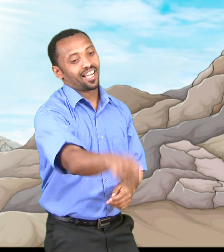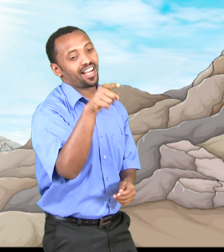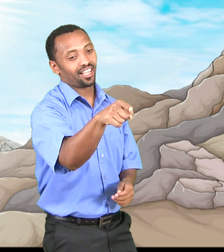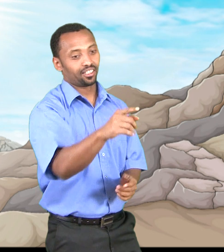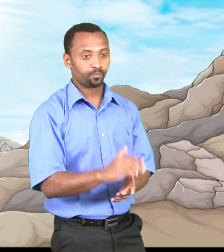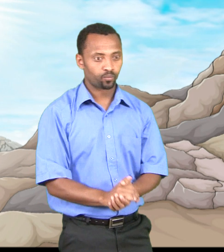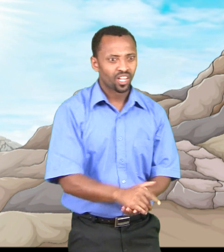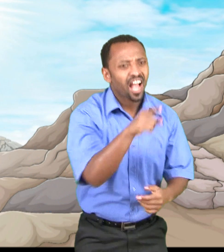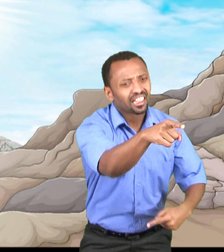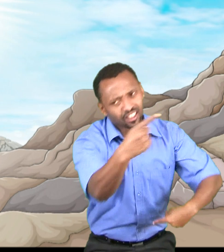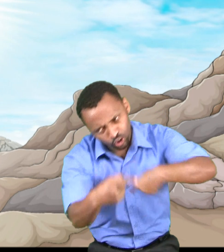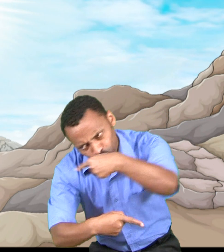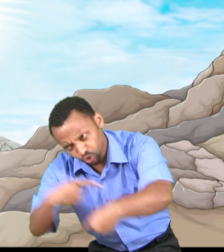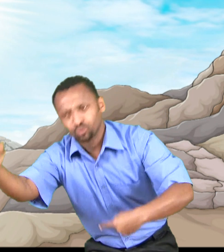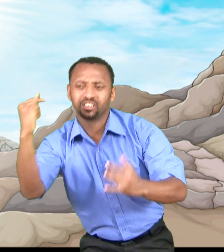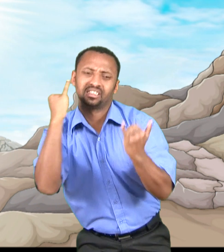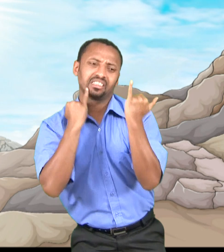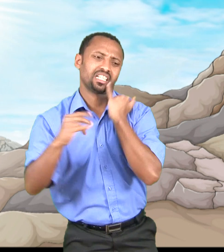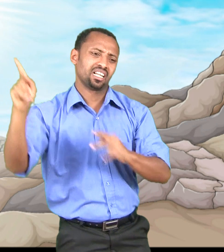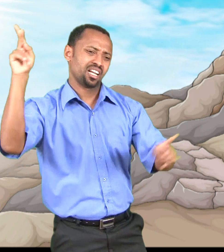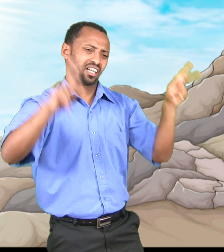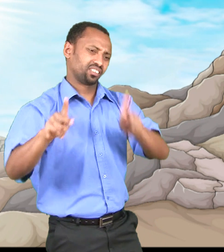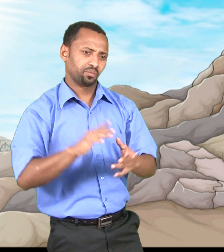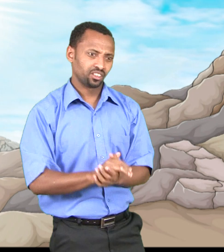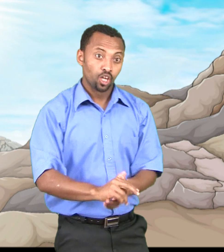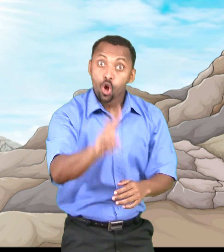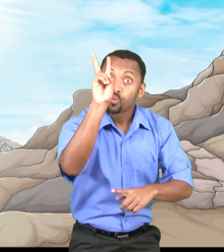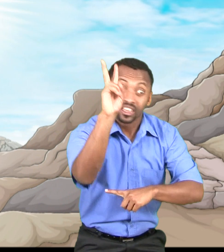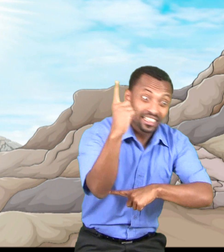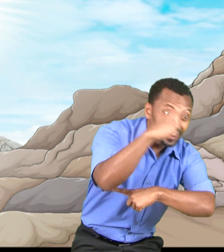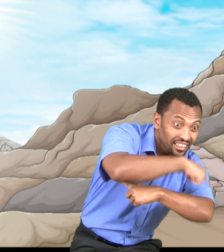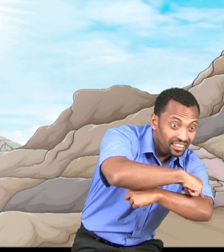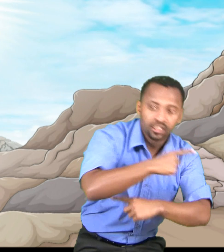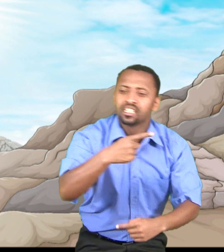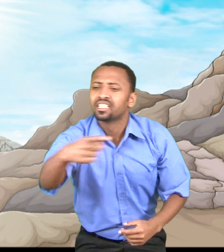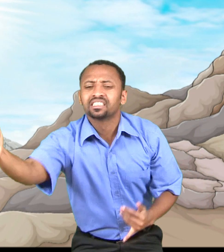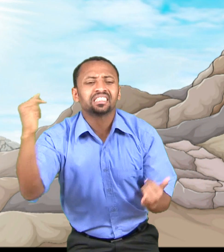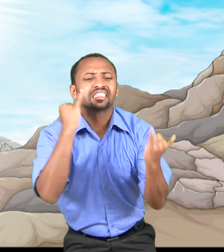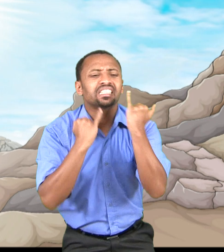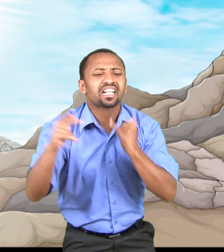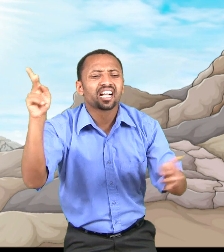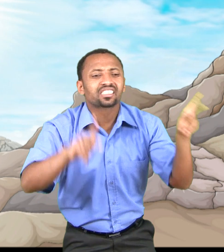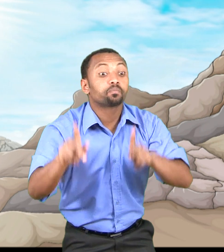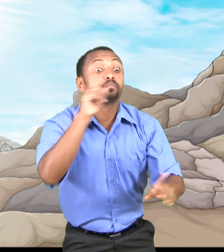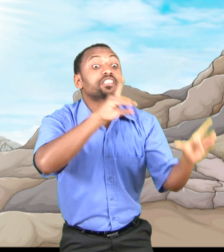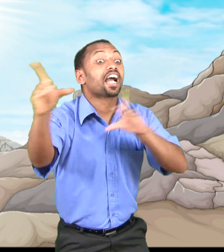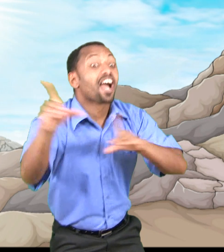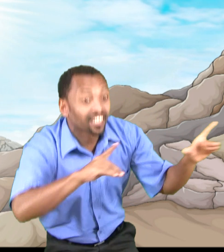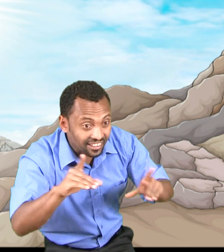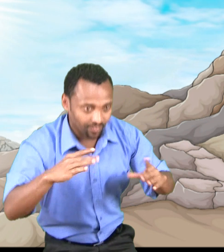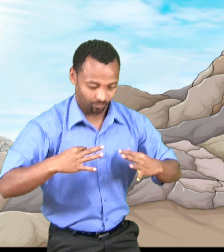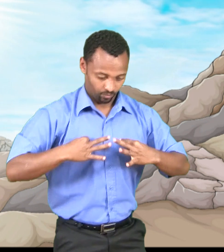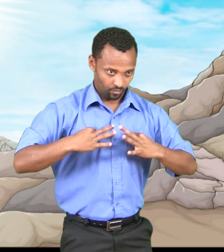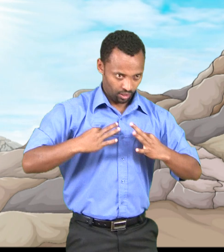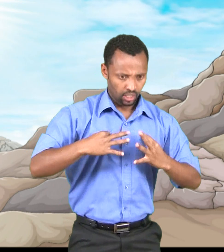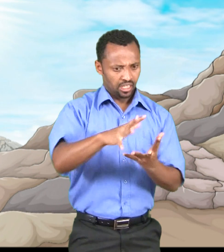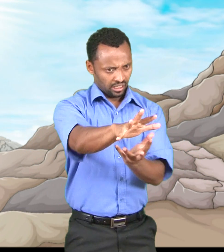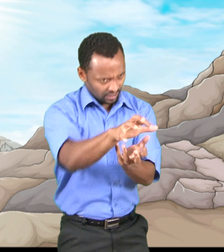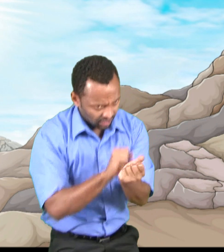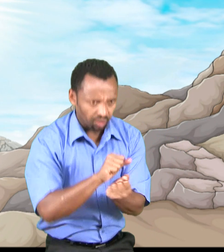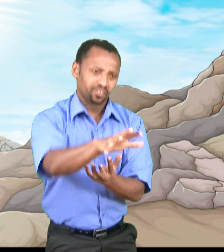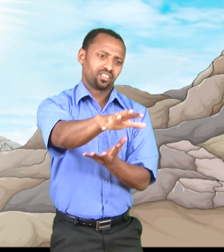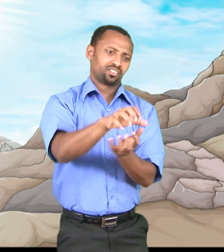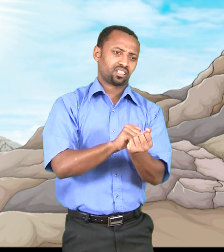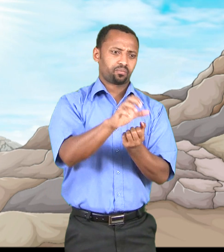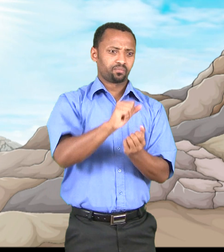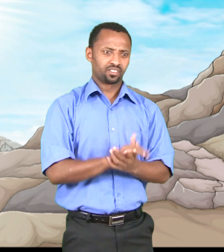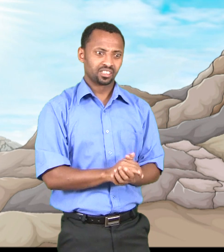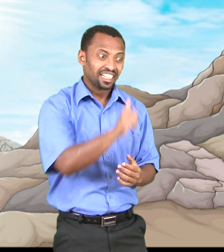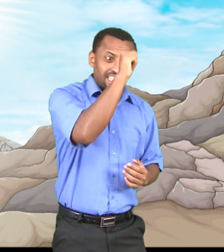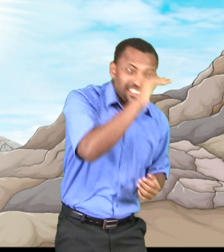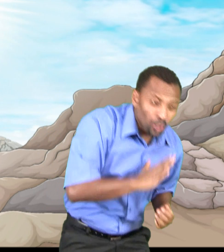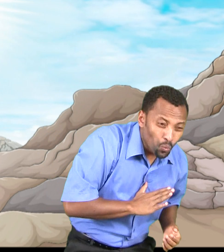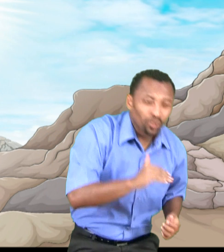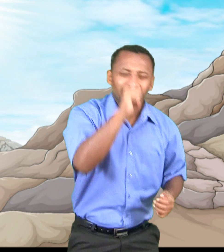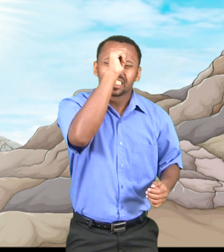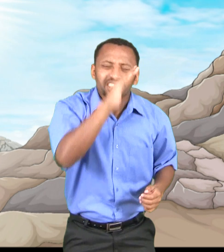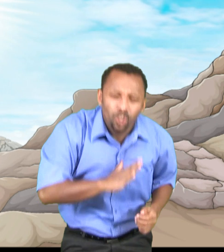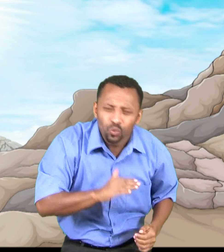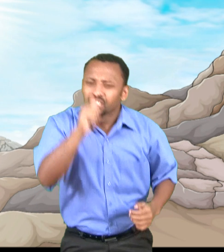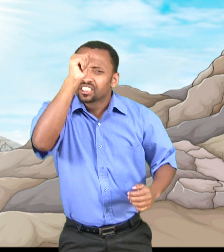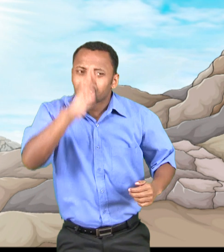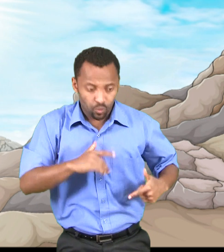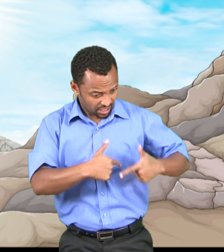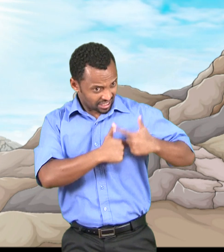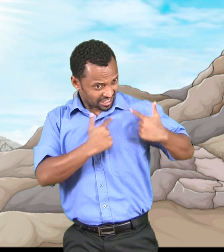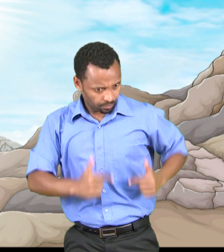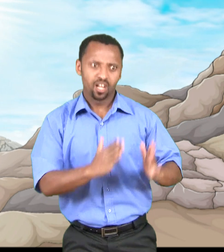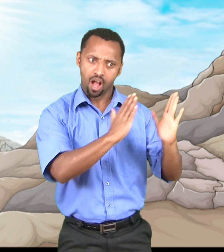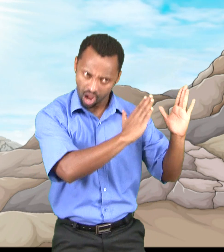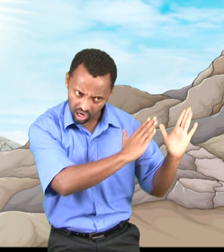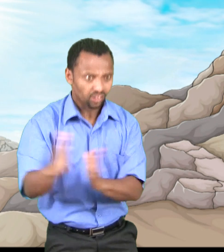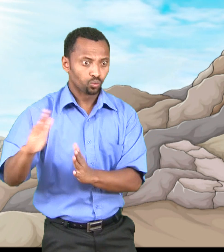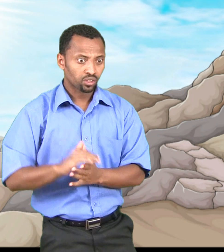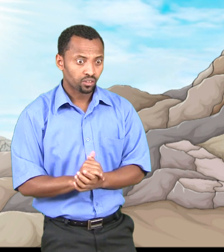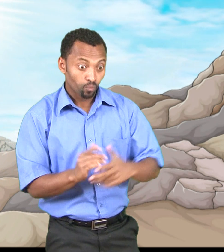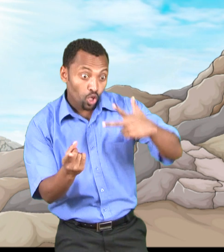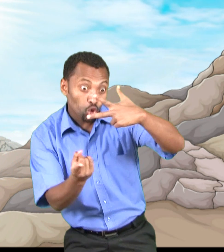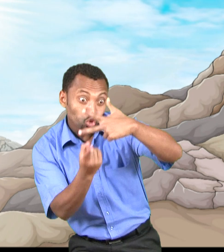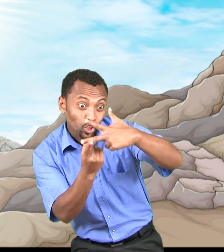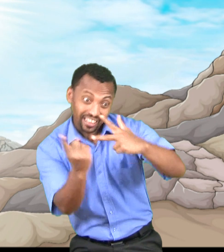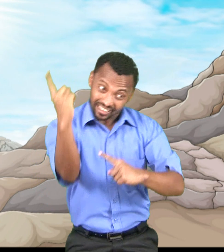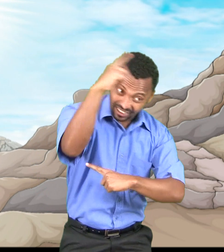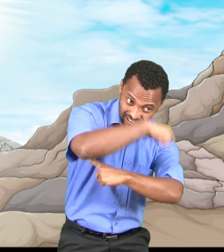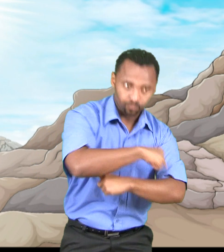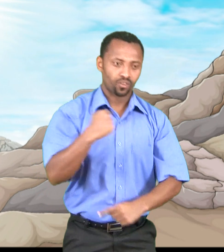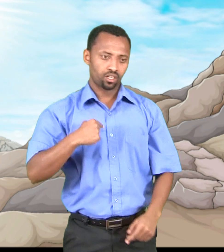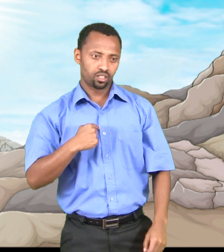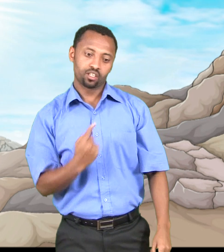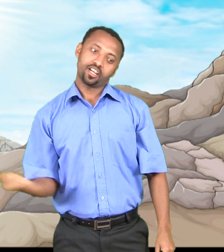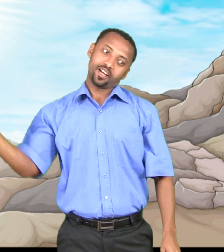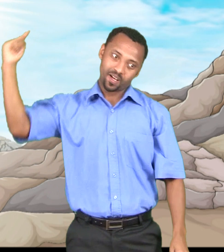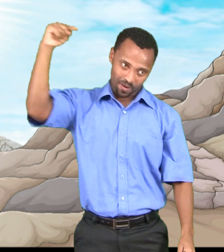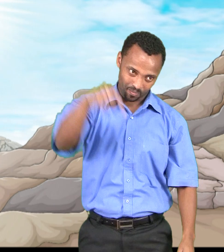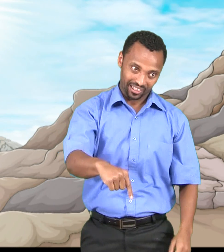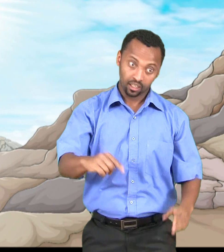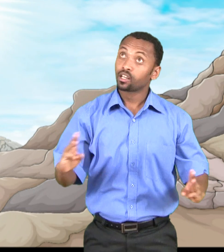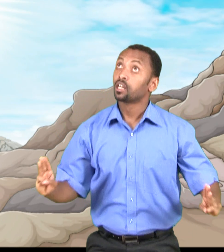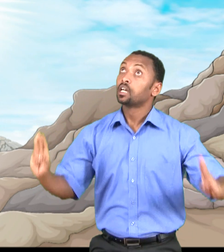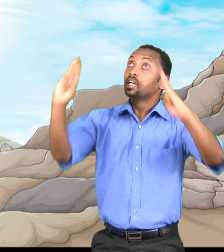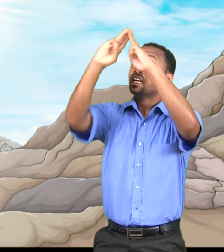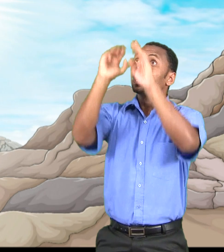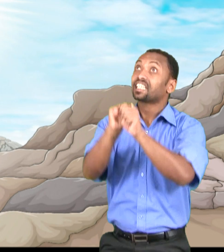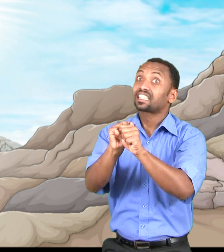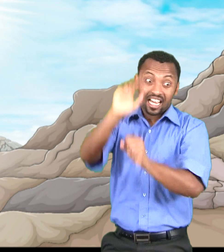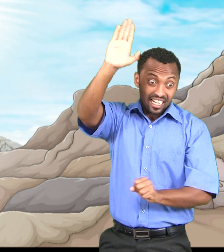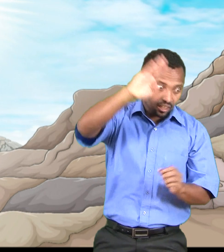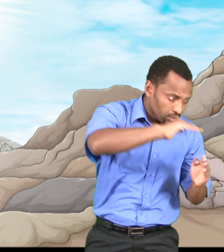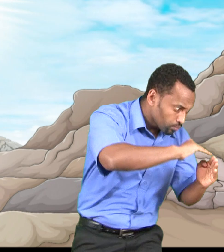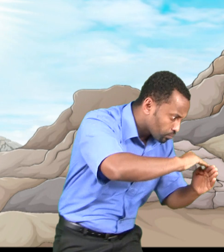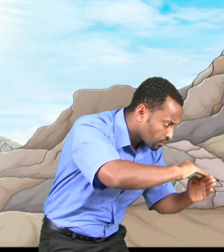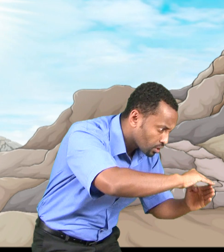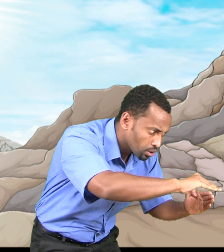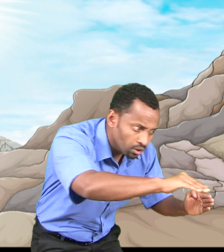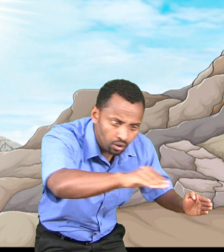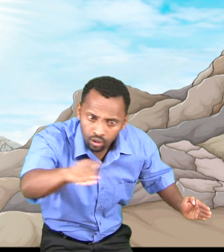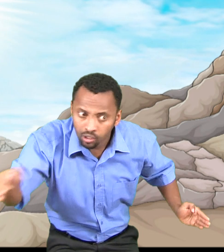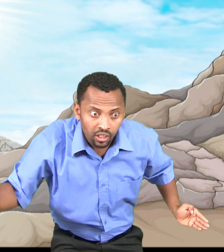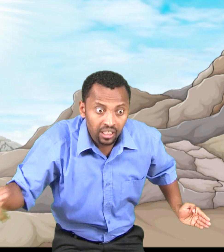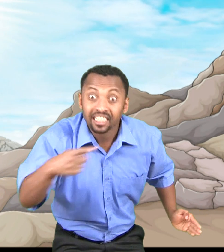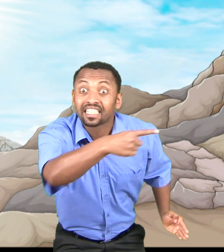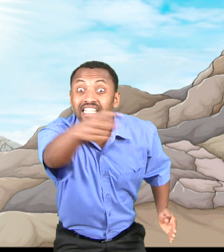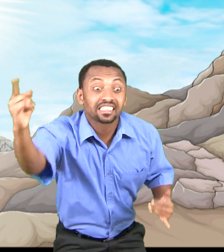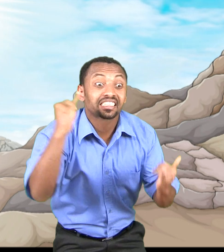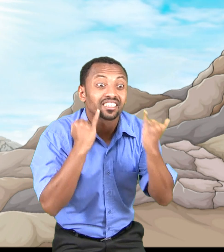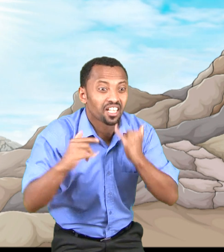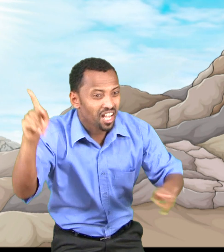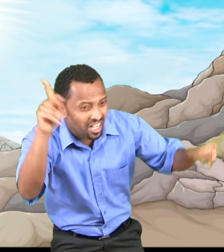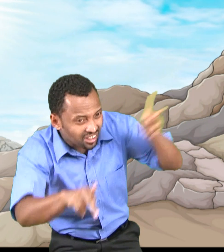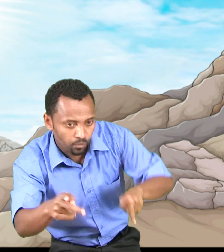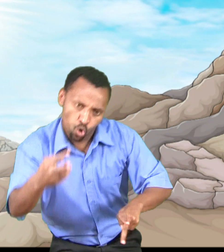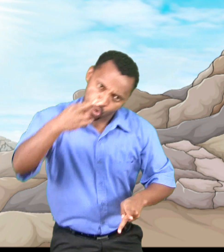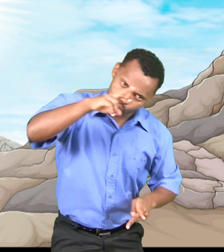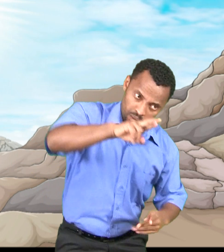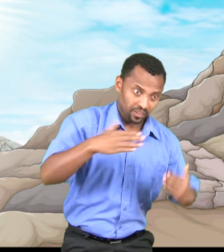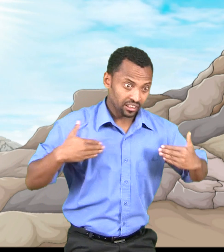They must wash their clothes and be prepared by the third day, for on the third day the LORD will come down on Mount Sinai in the sight of all the people.